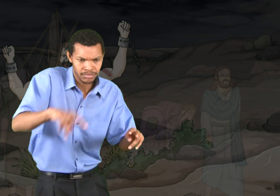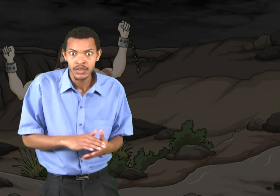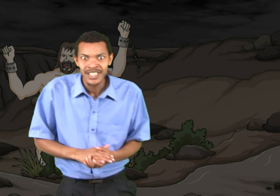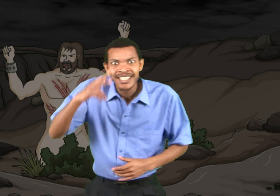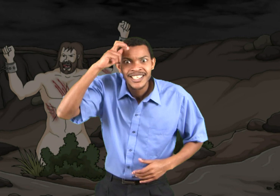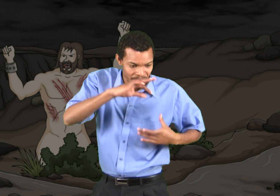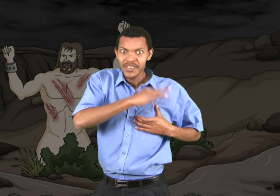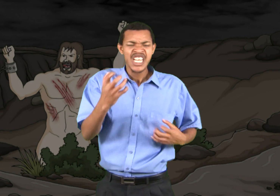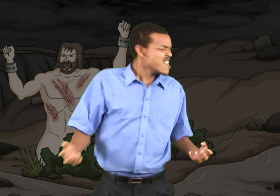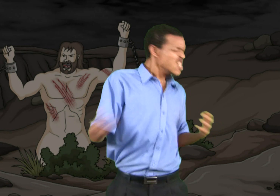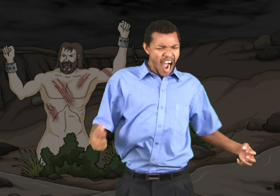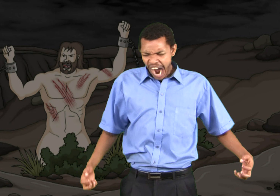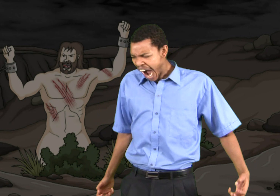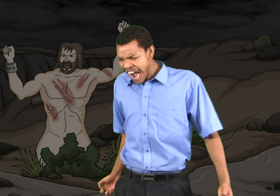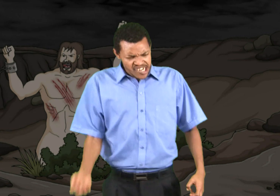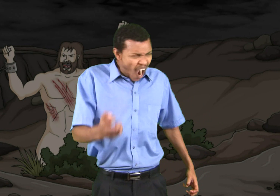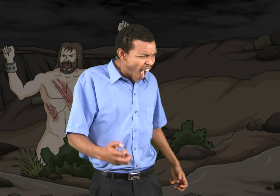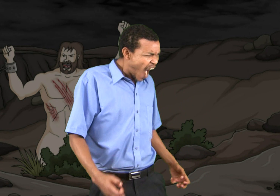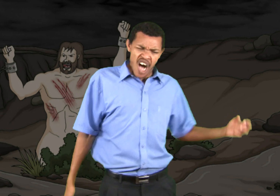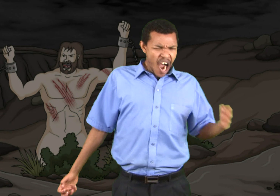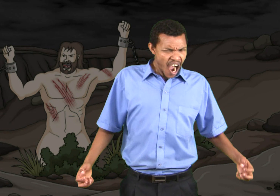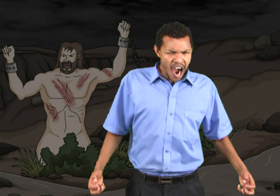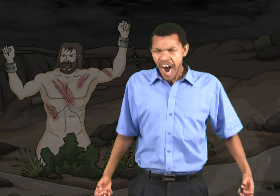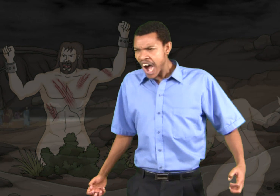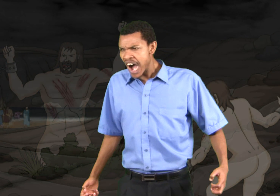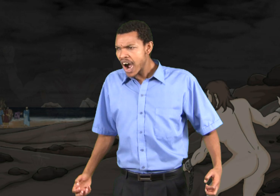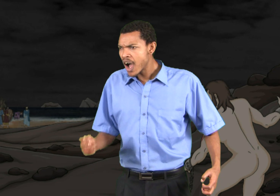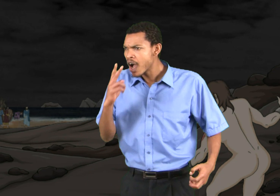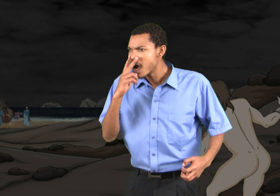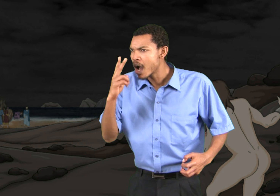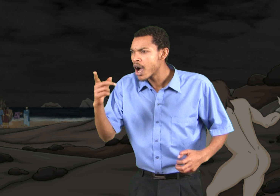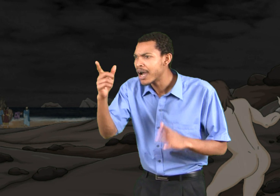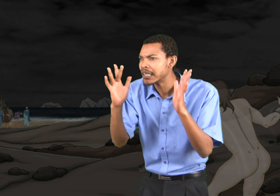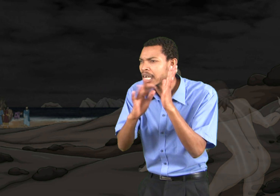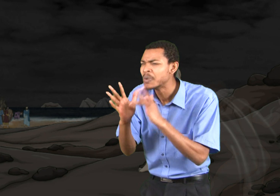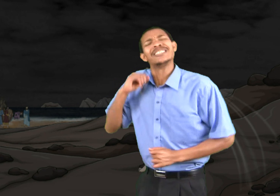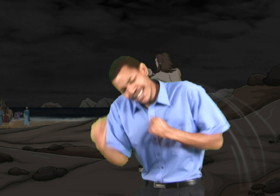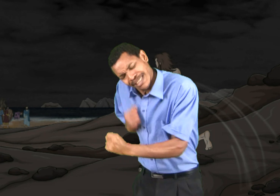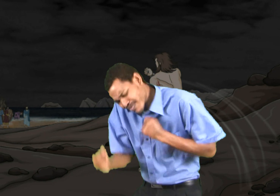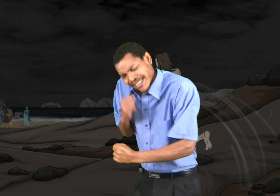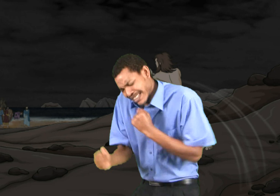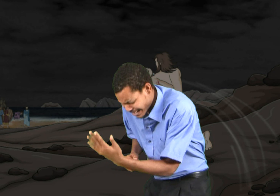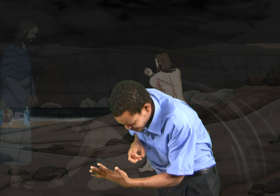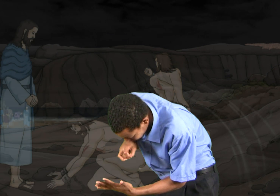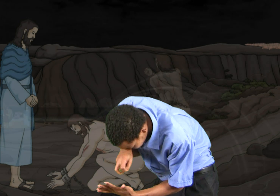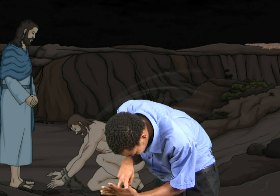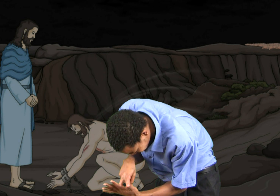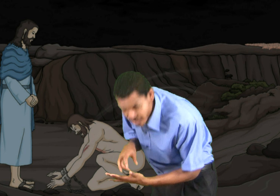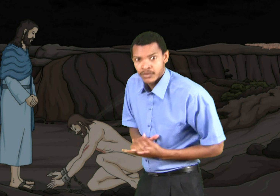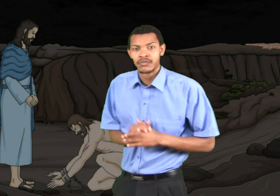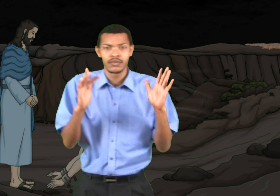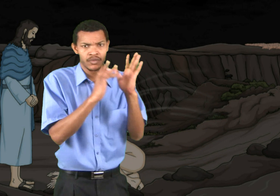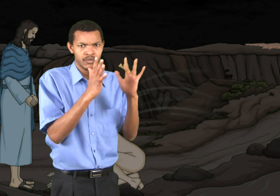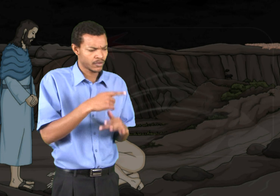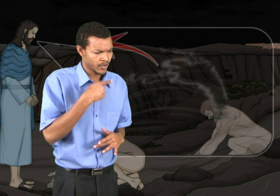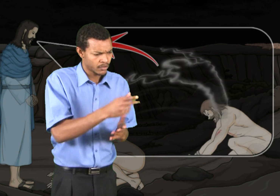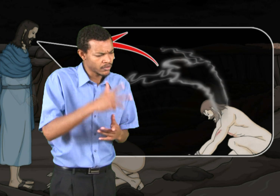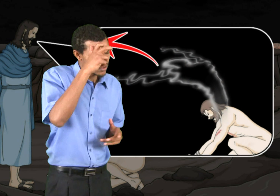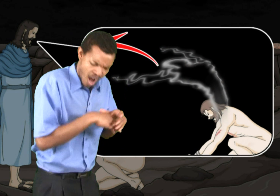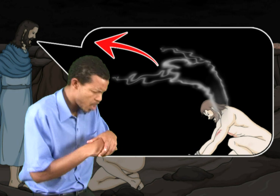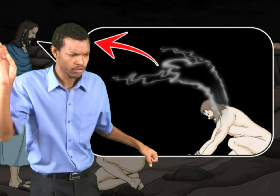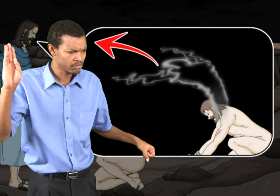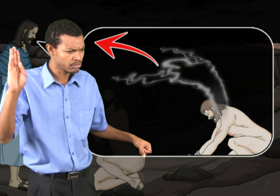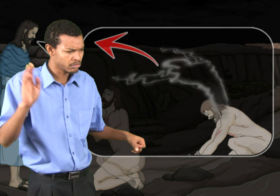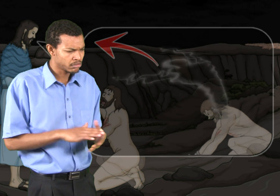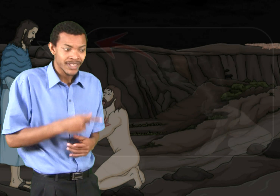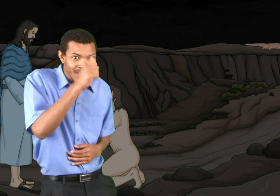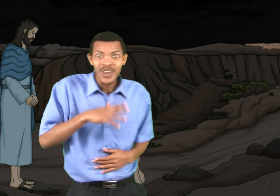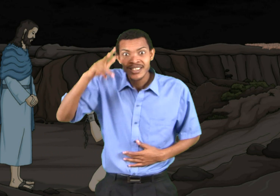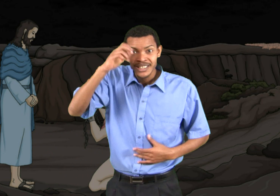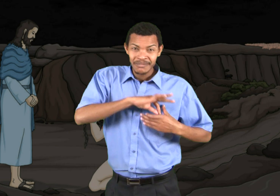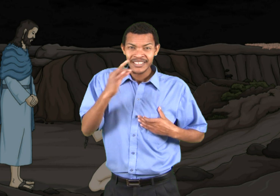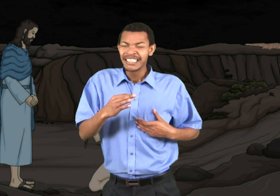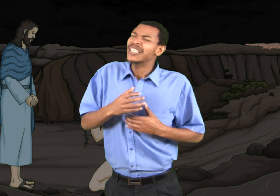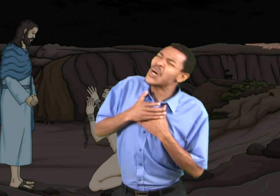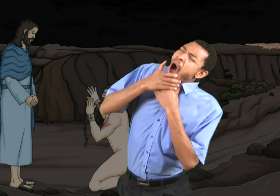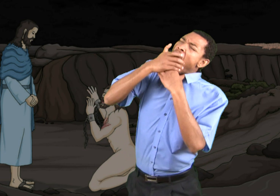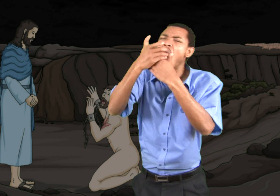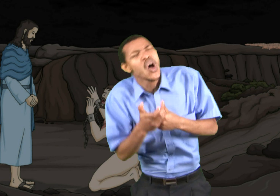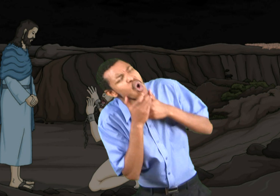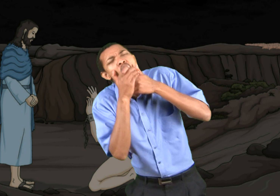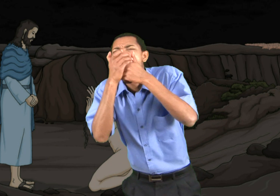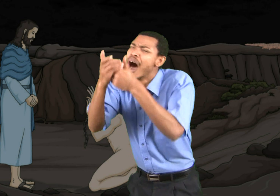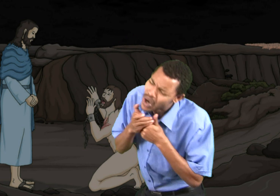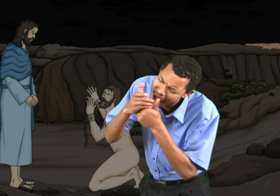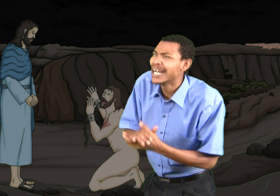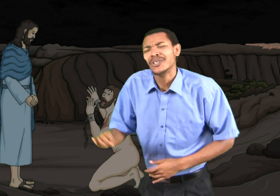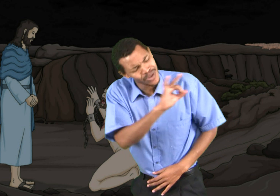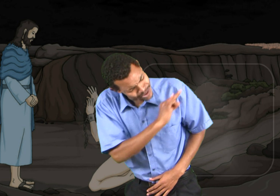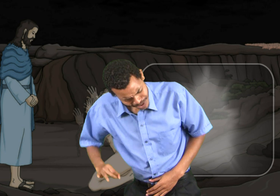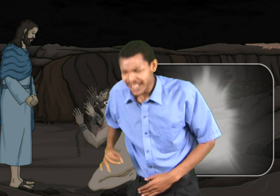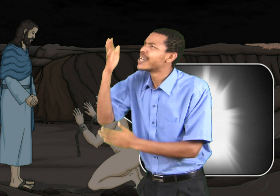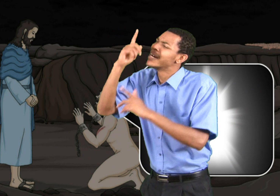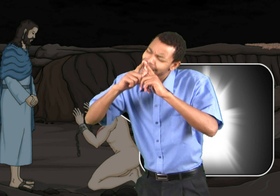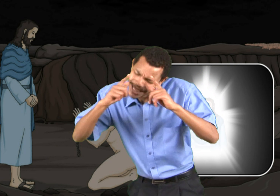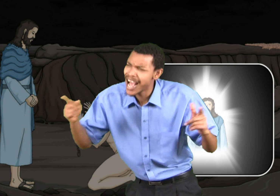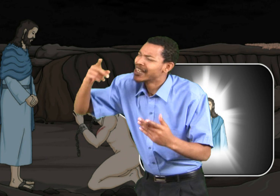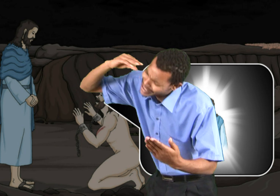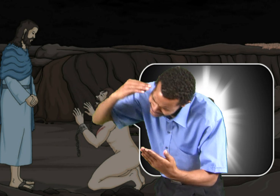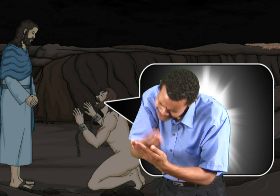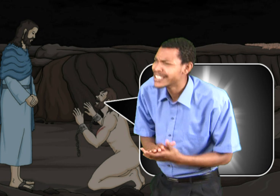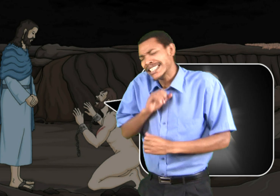And he shouted in a loud voice, “What do You want with me, Jesus, Son of the Most High God? I beg You before God not to torture me!”